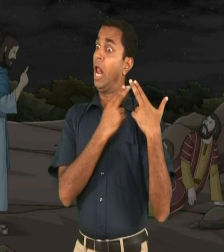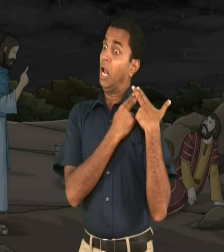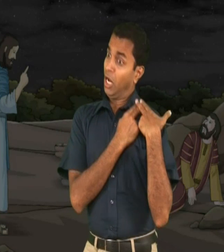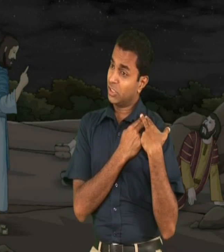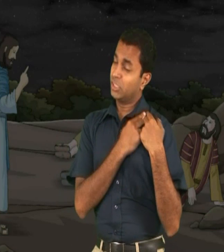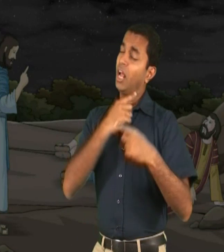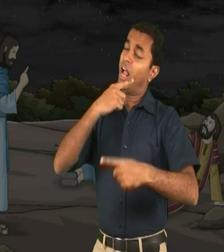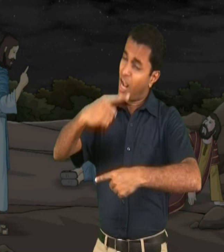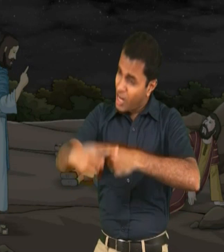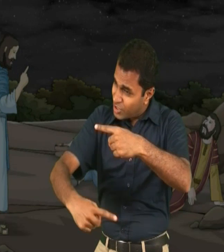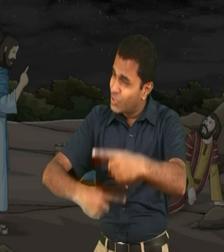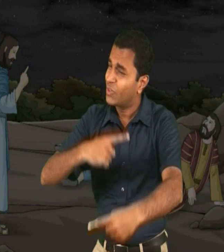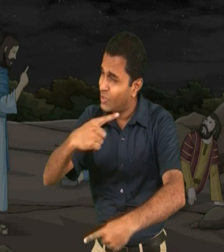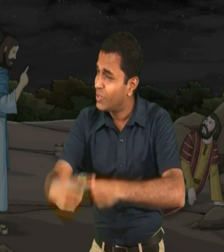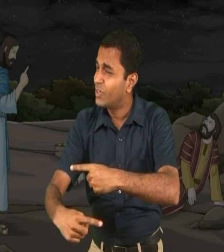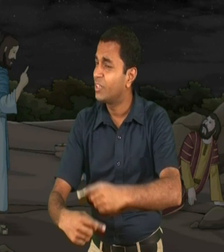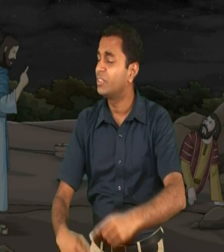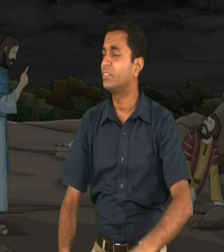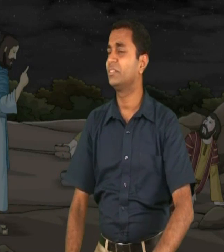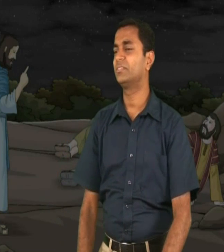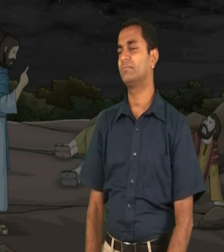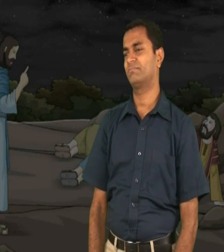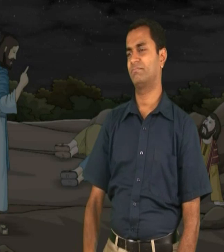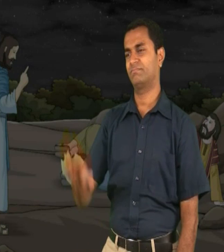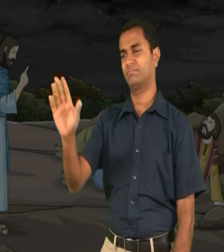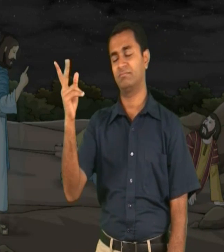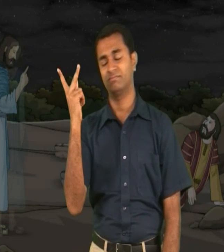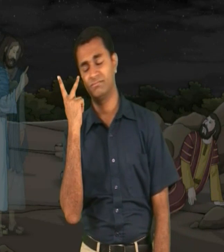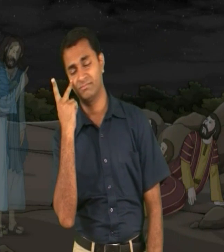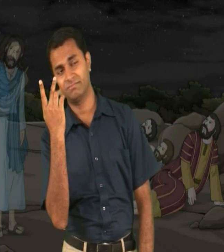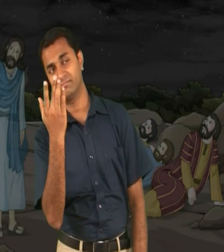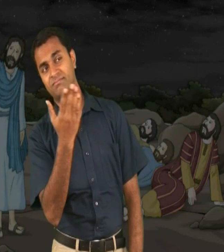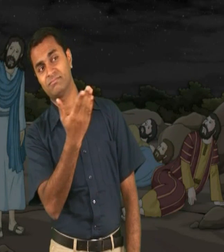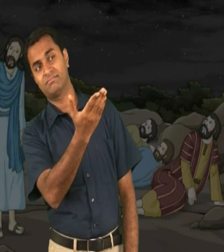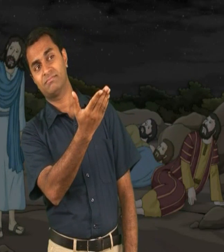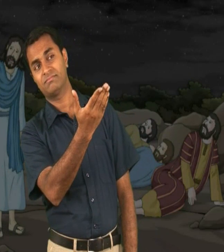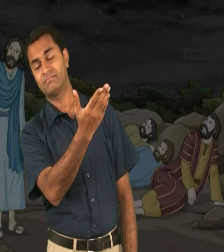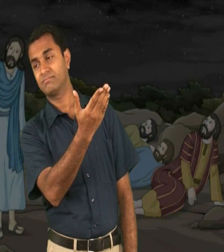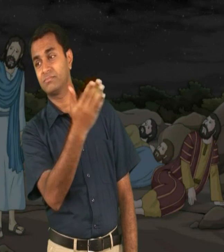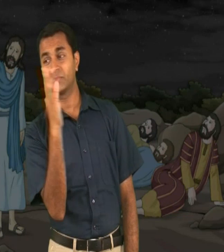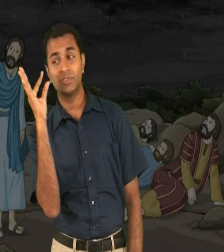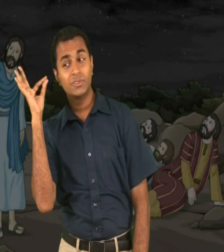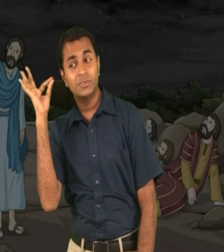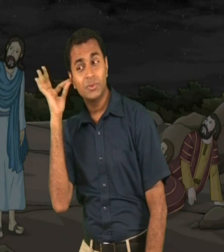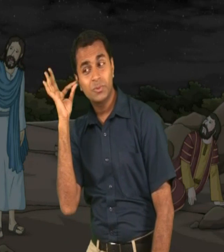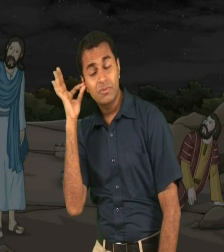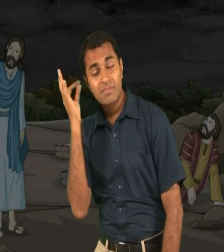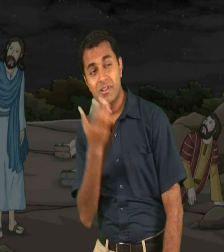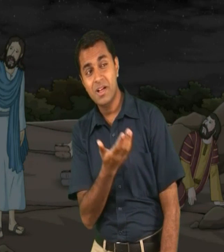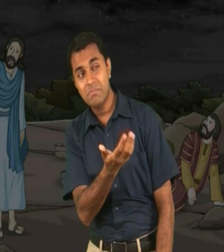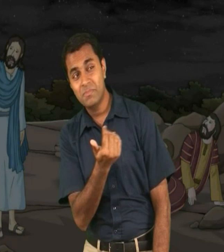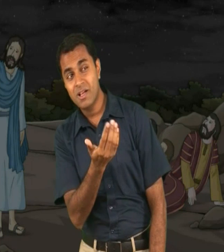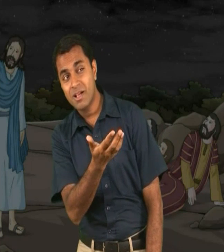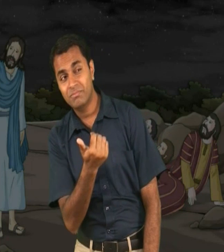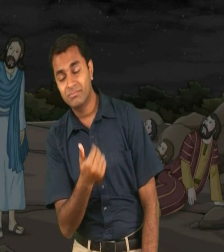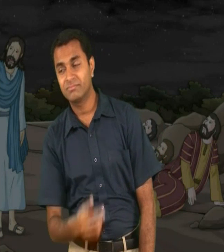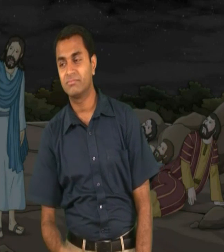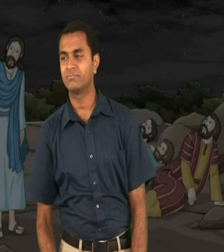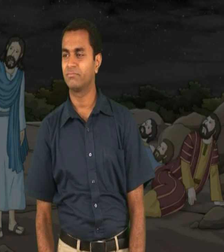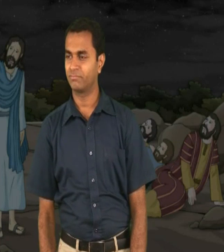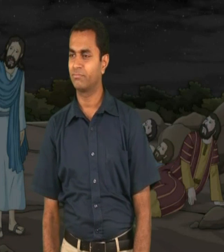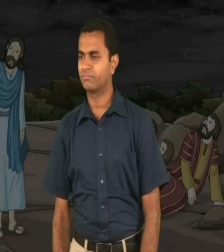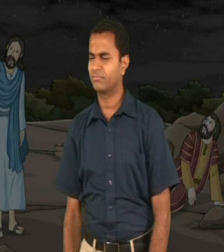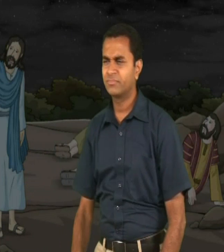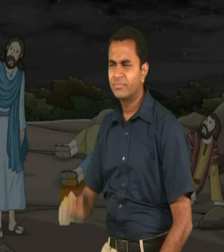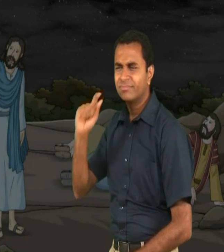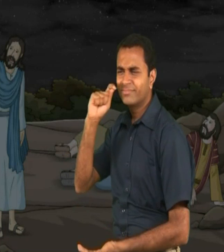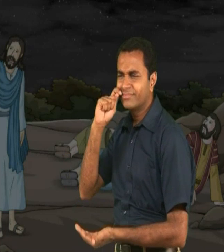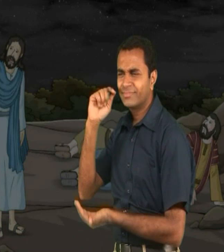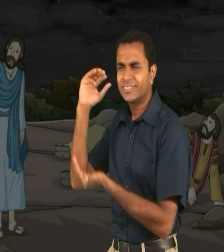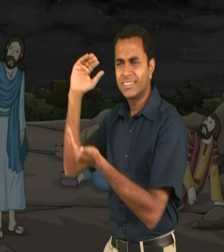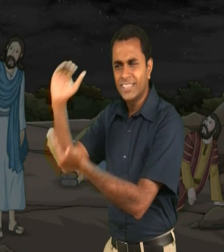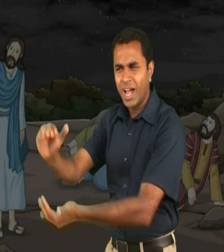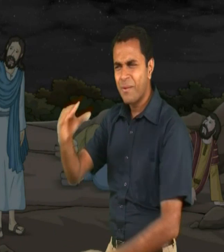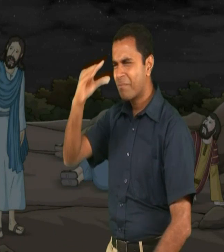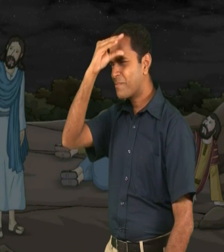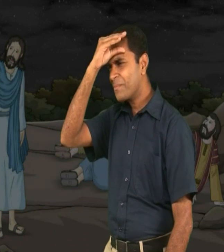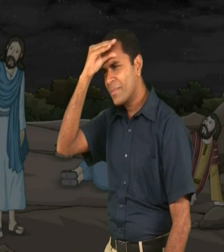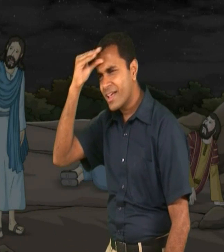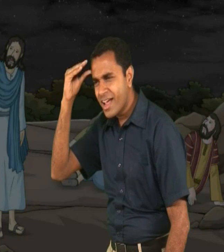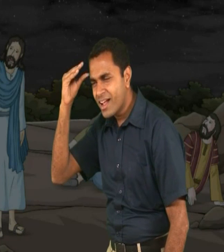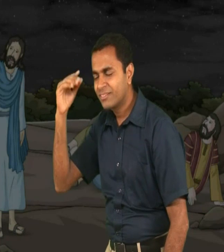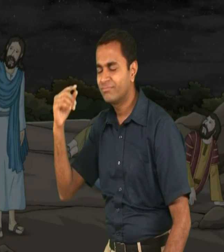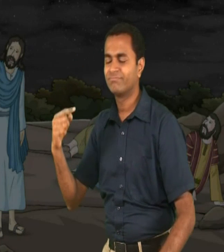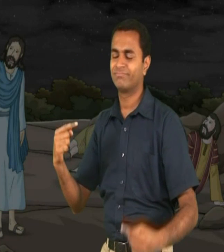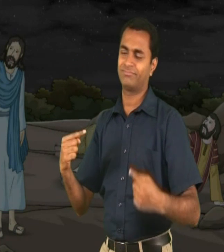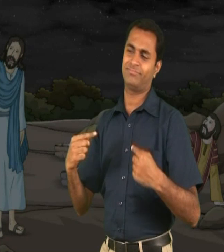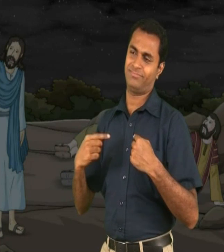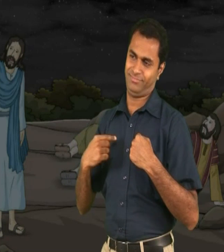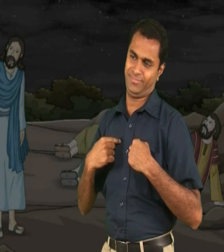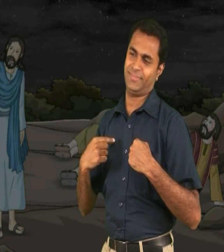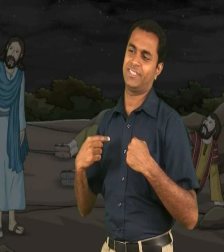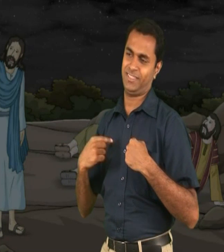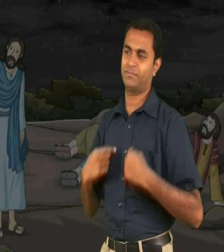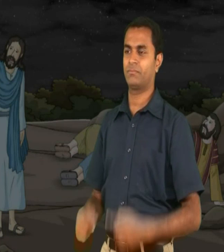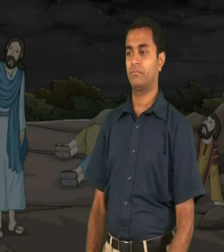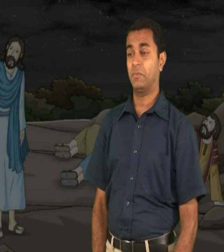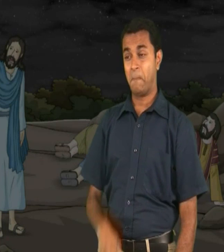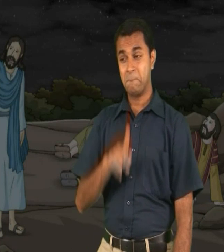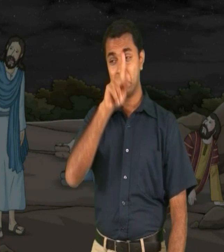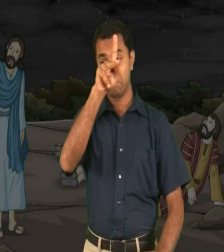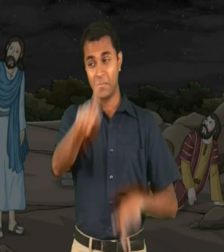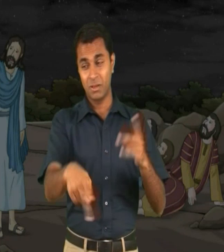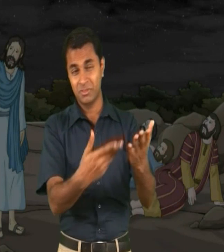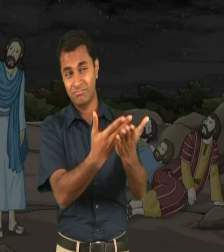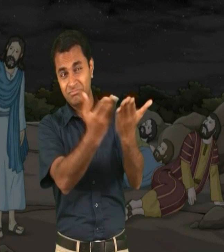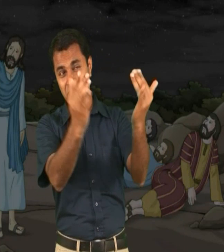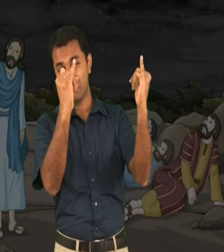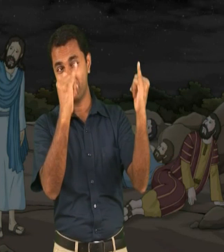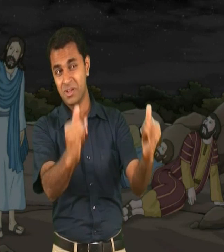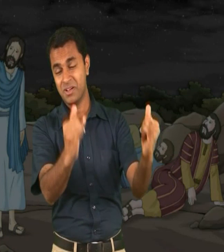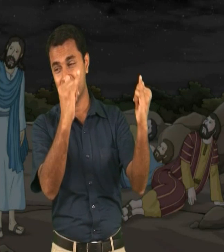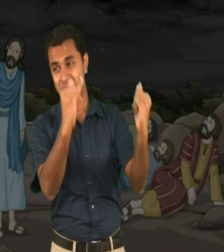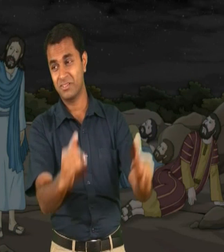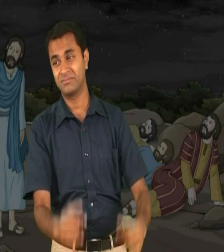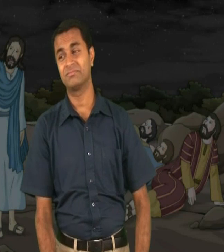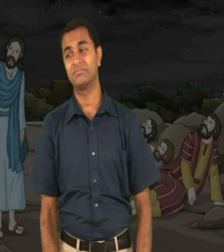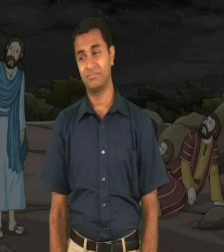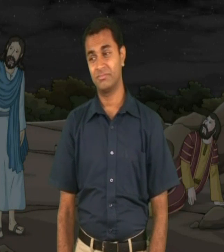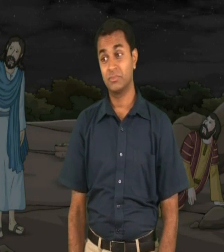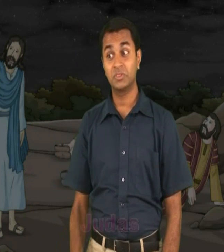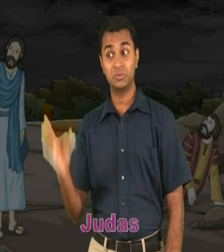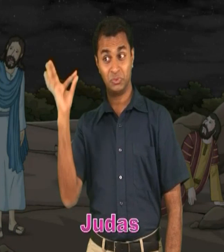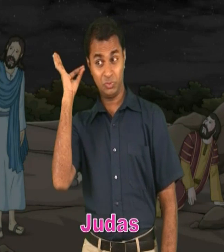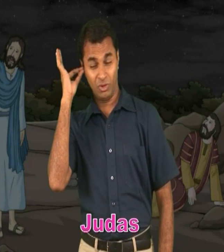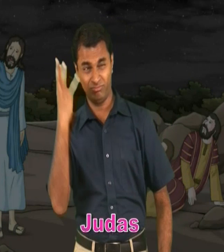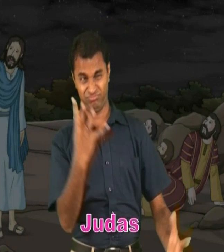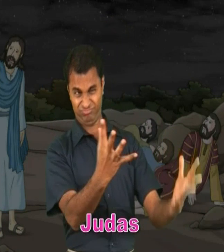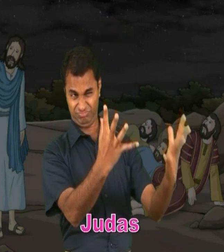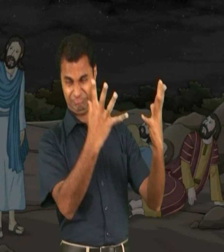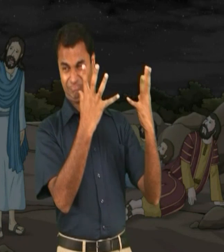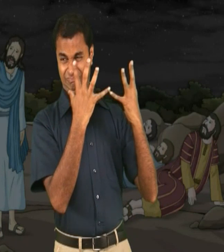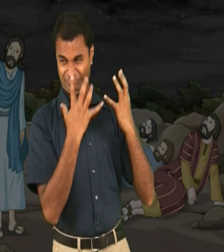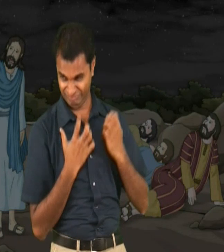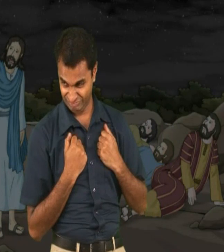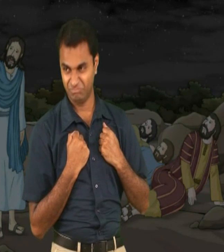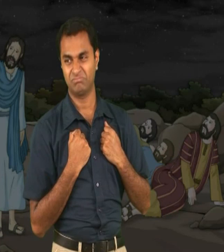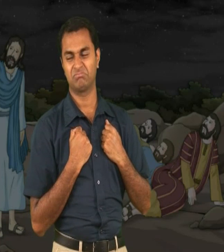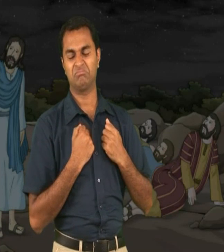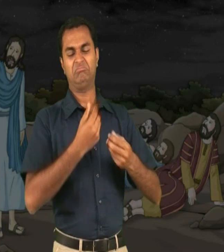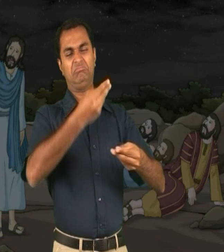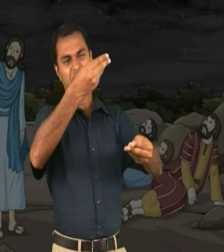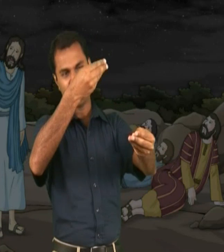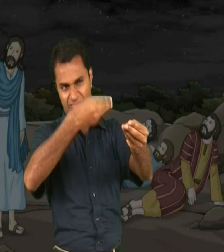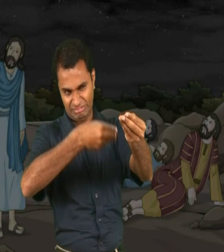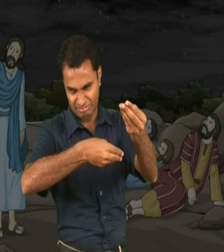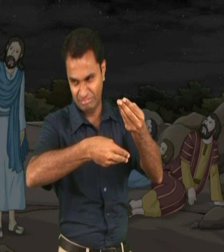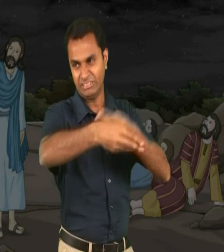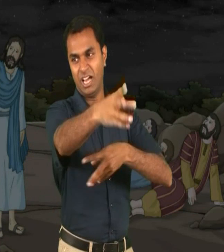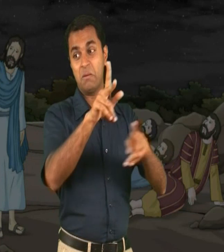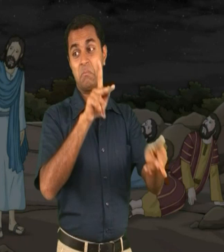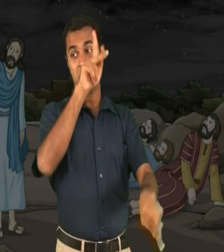Rise, let us go! See, My betrayer is approaching!” Then an angel from heaven appeared to Him and strengthened Him.